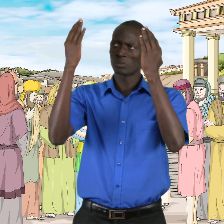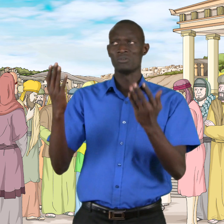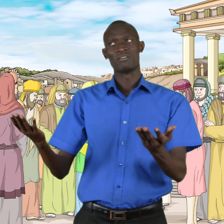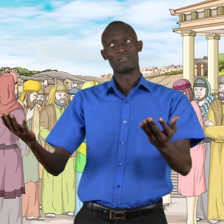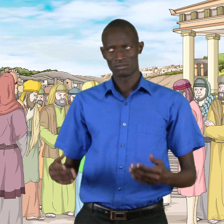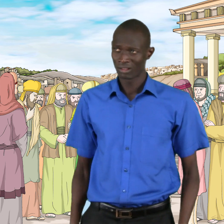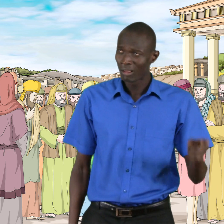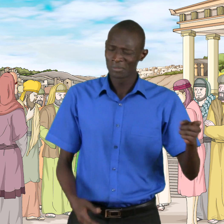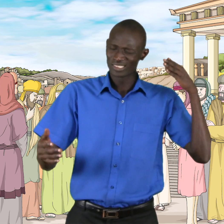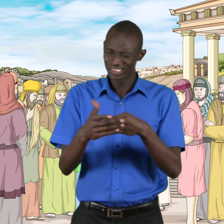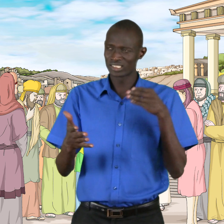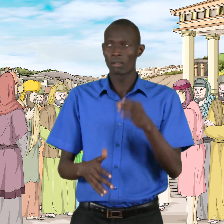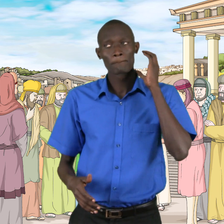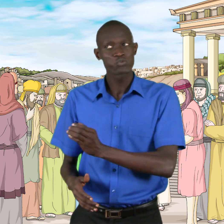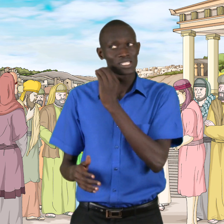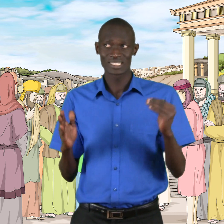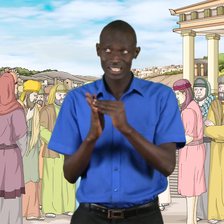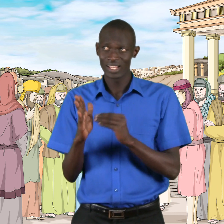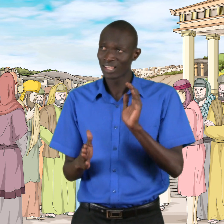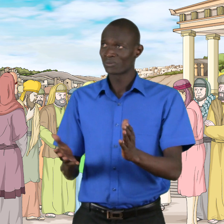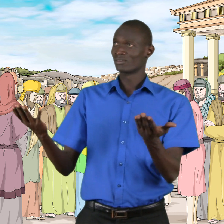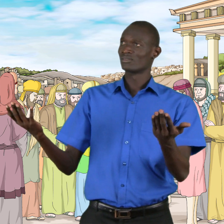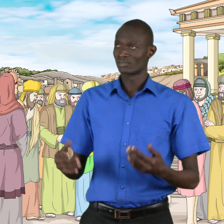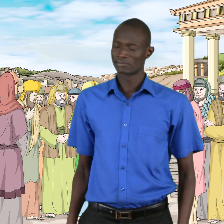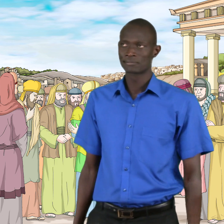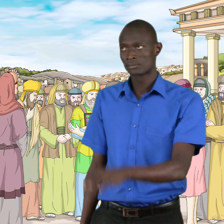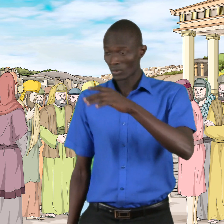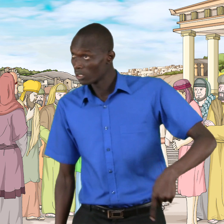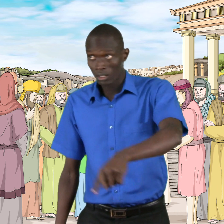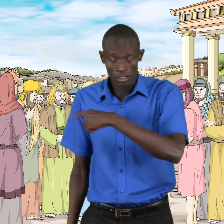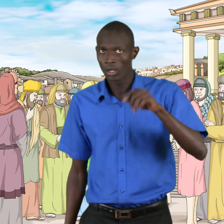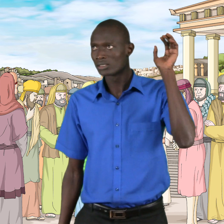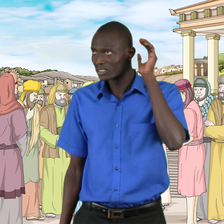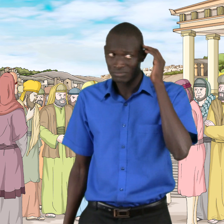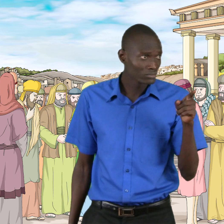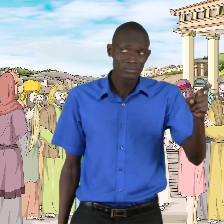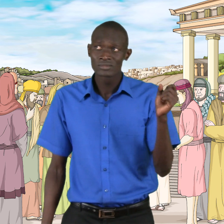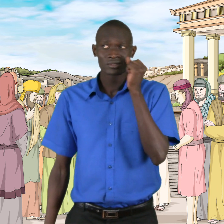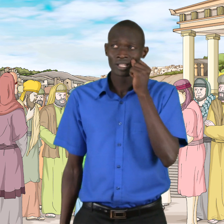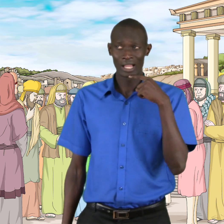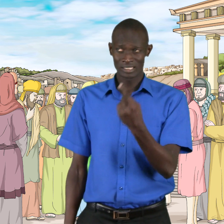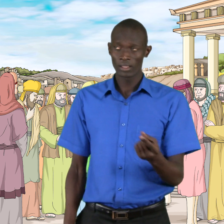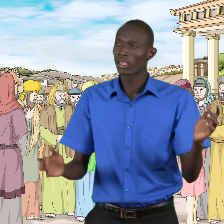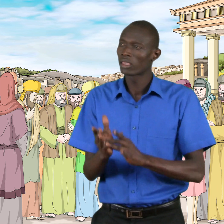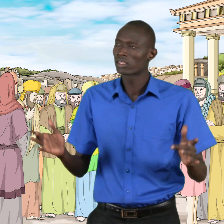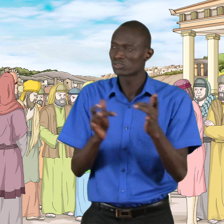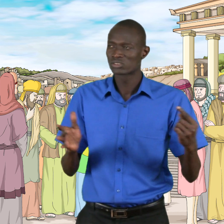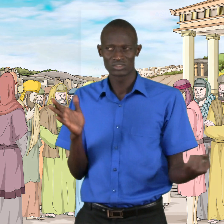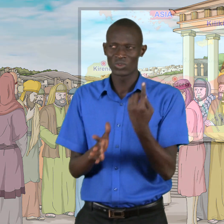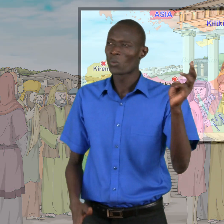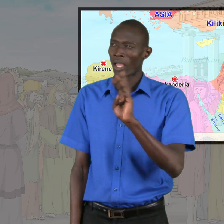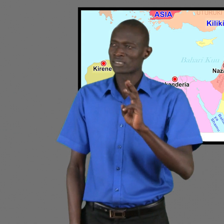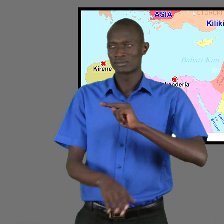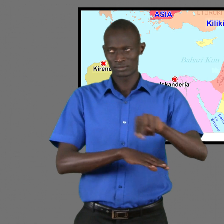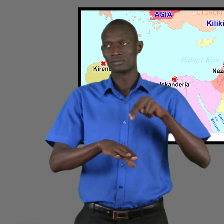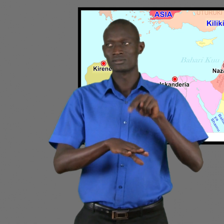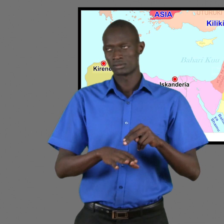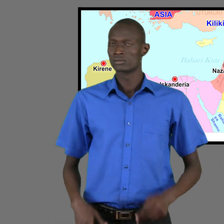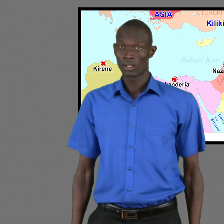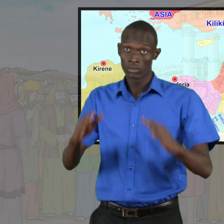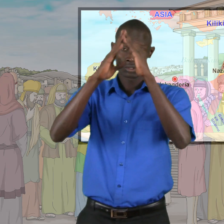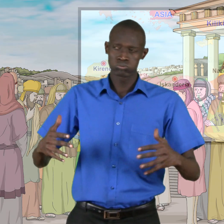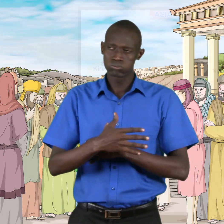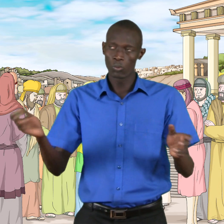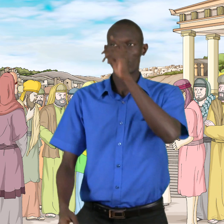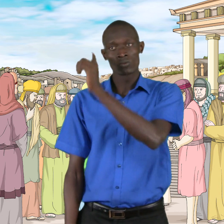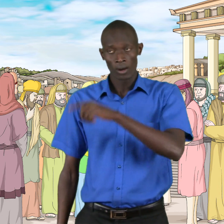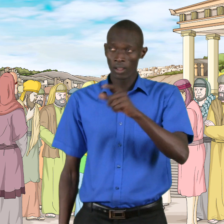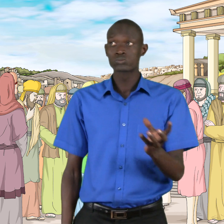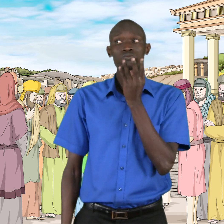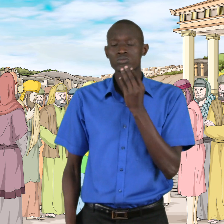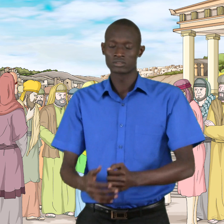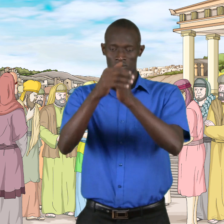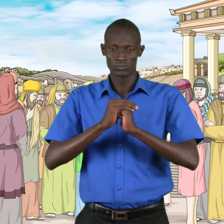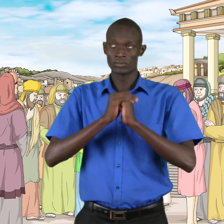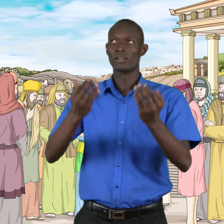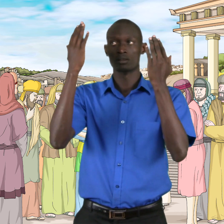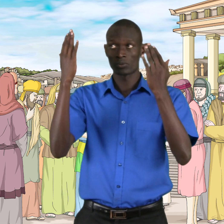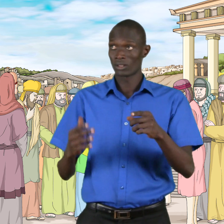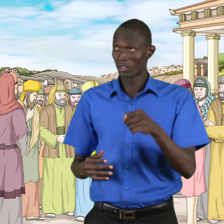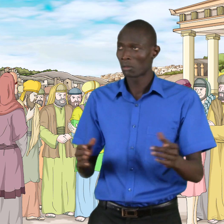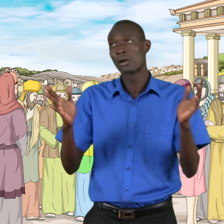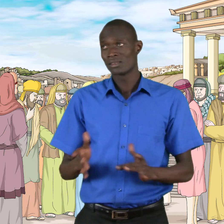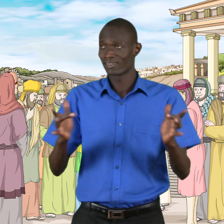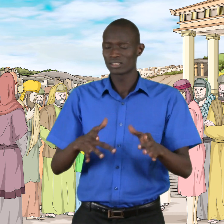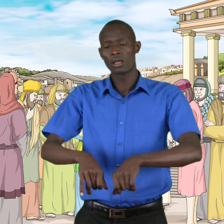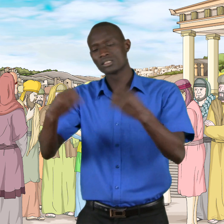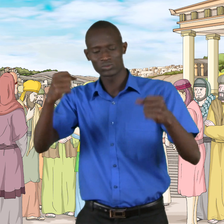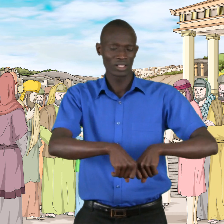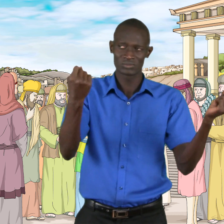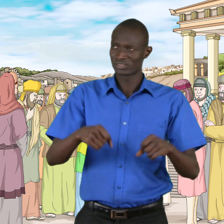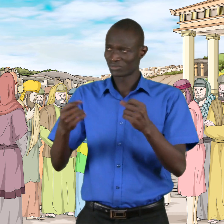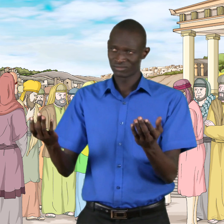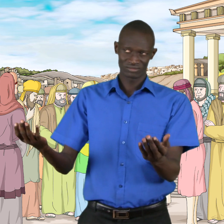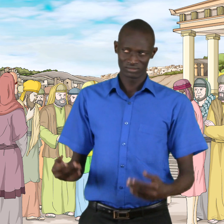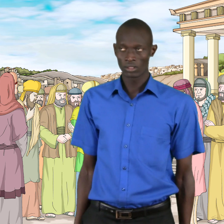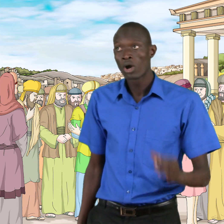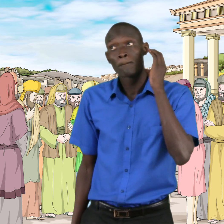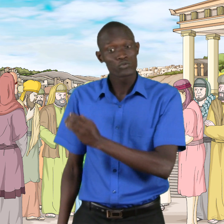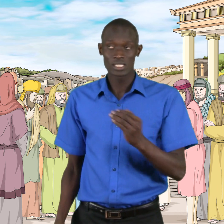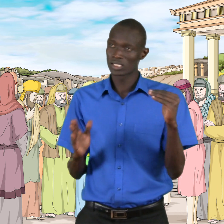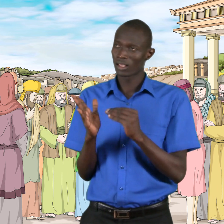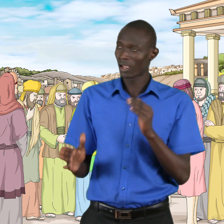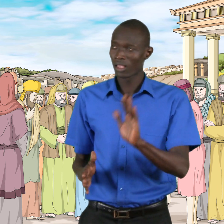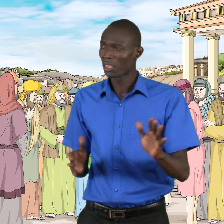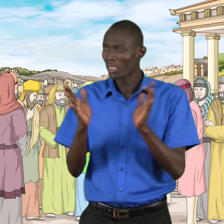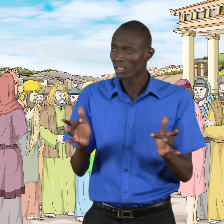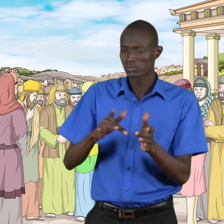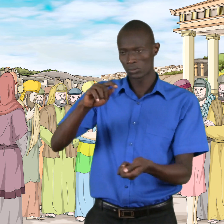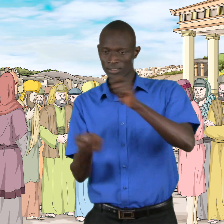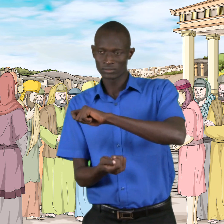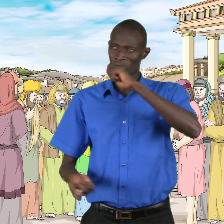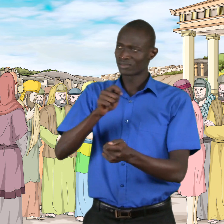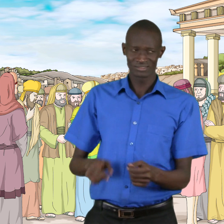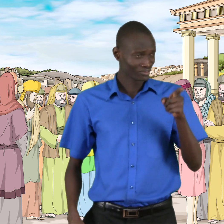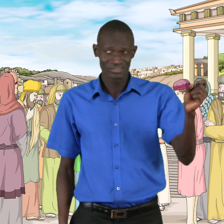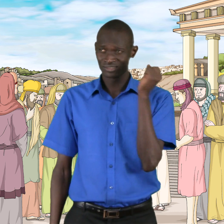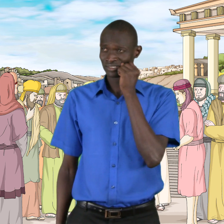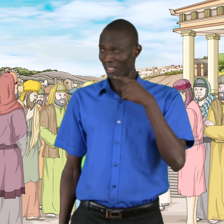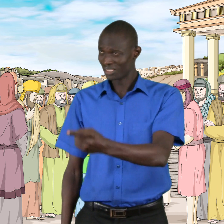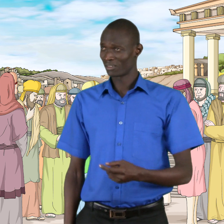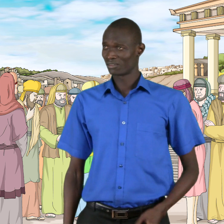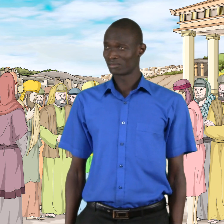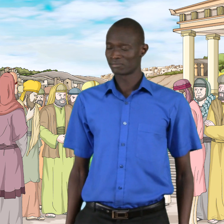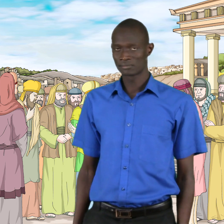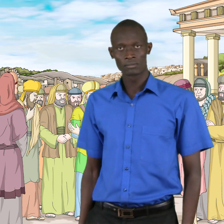For we have heard him say that Jesus of Nazareth will destroy this place and change the customs that Moses handed down to us.”